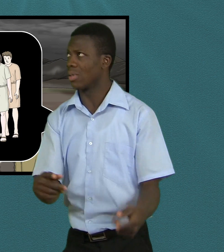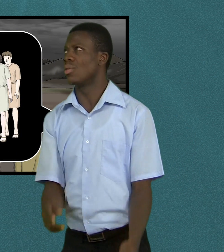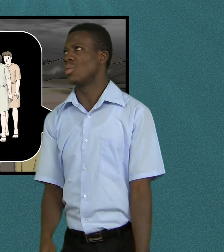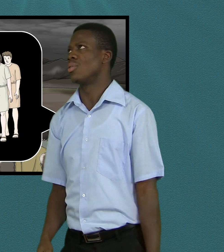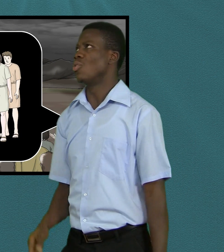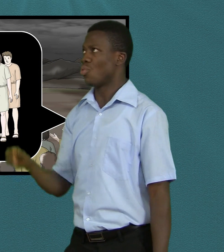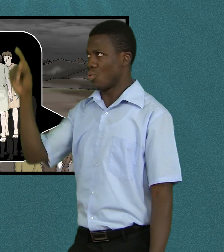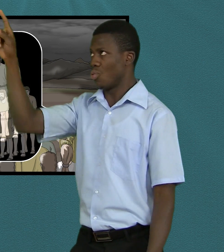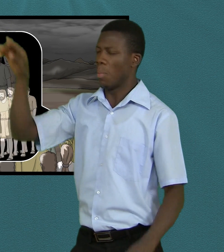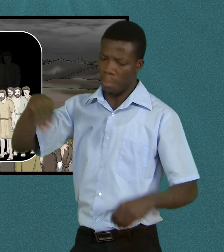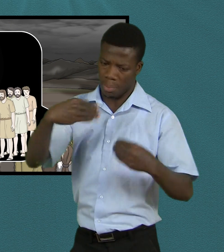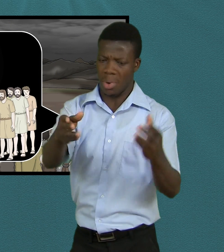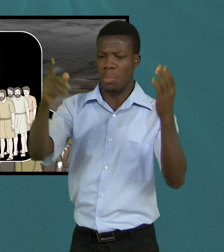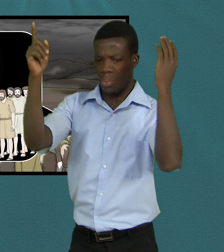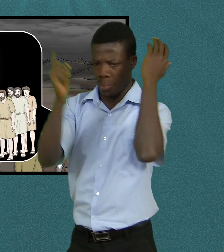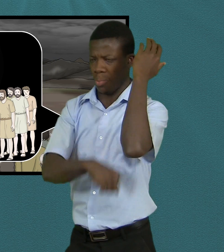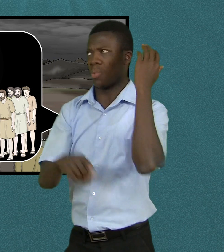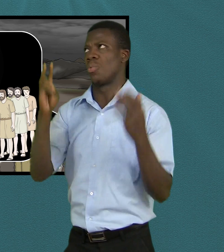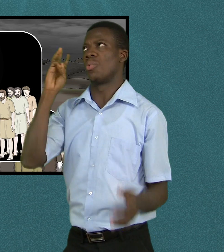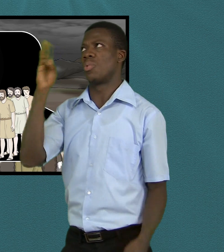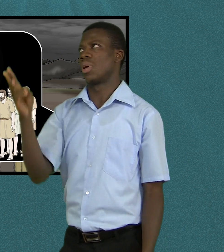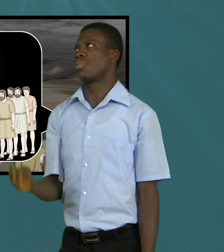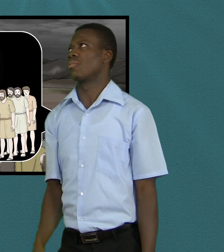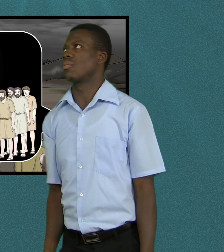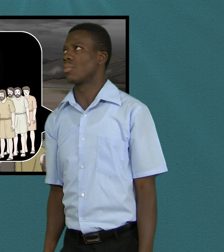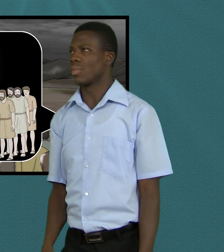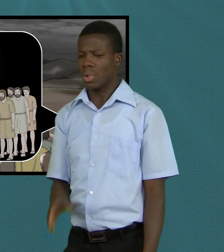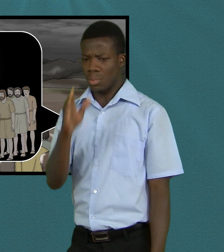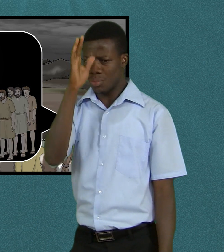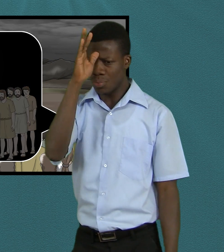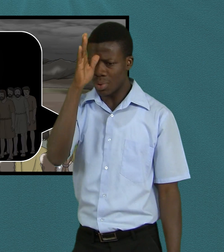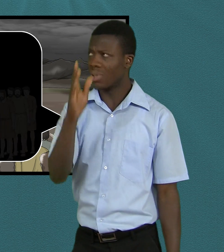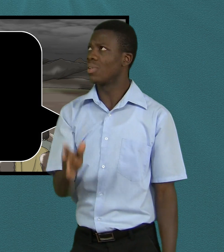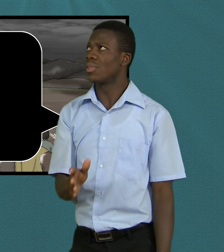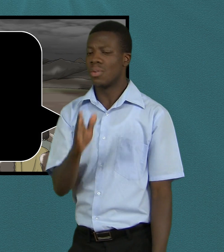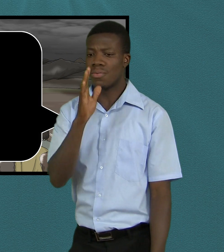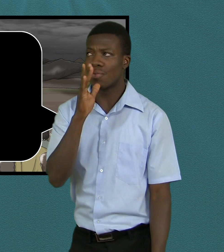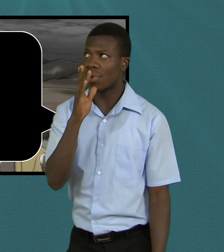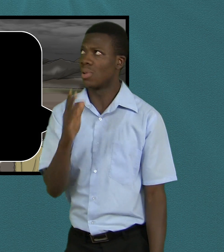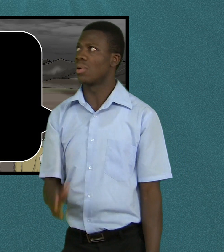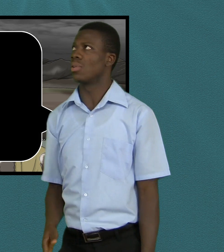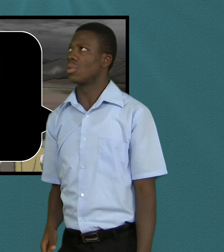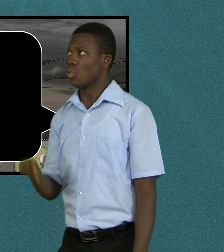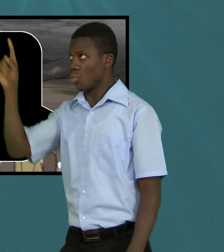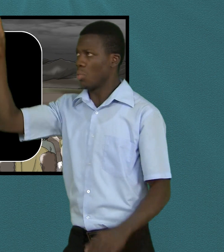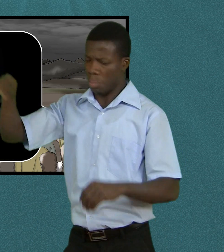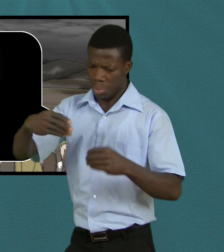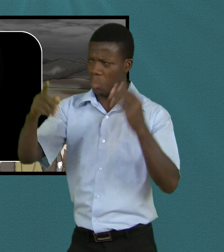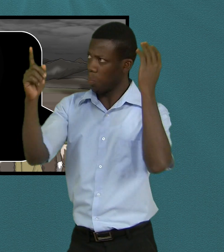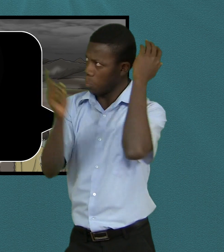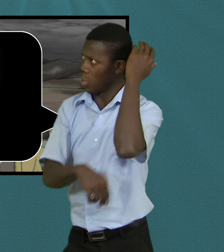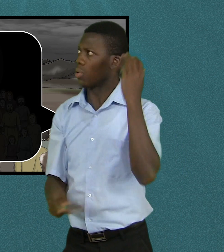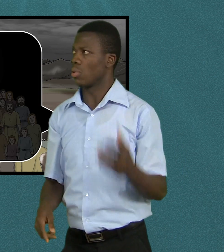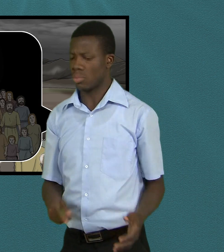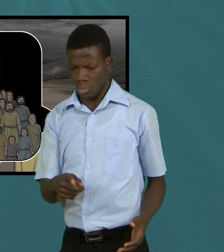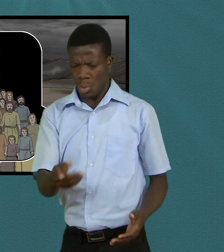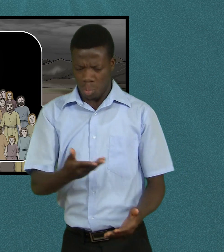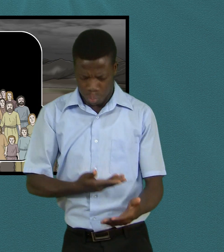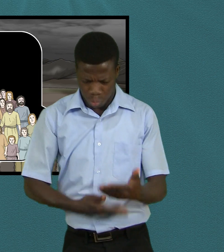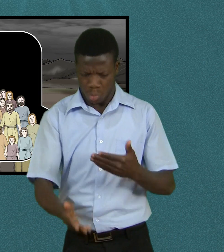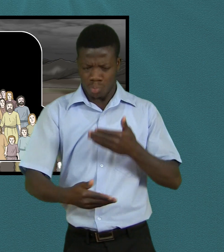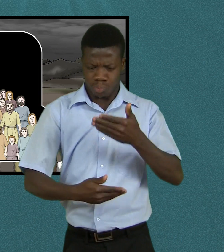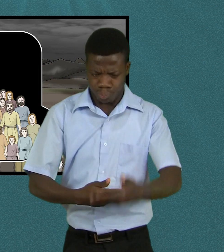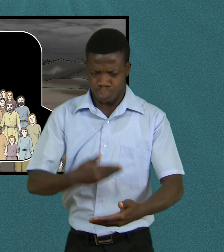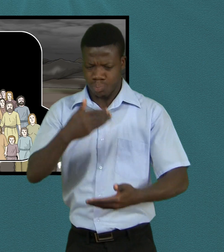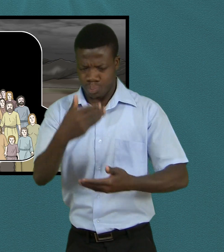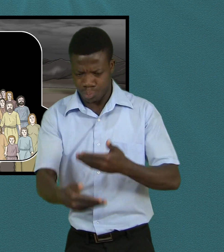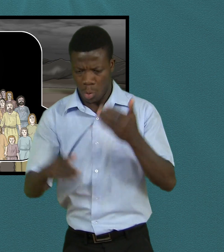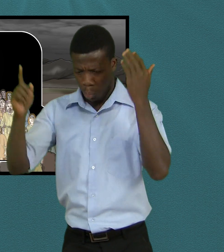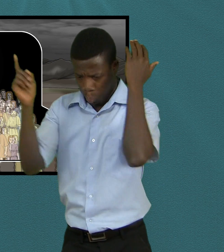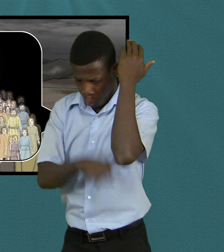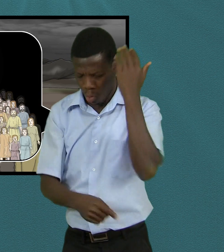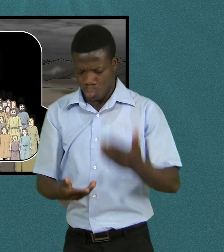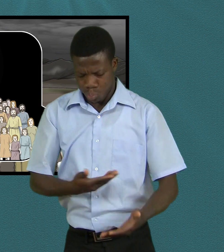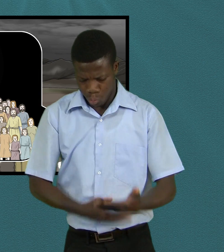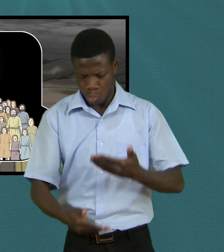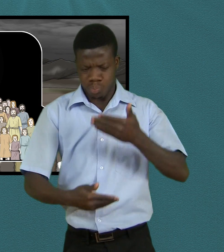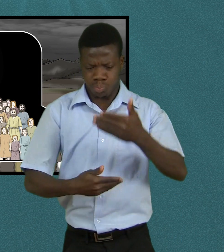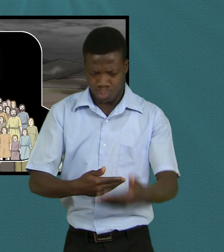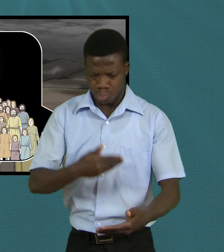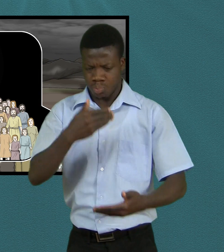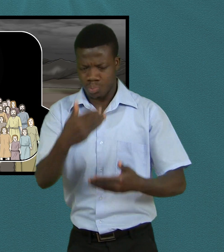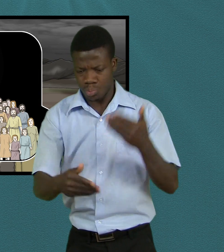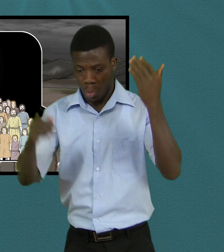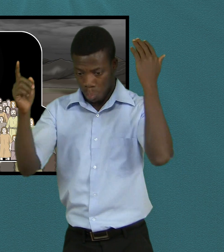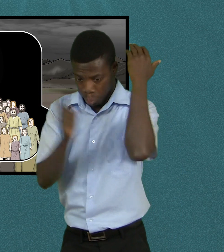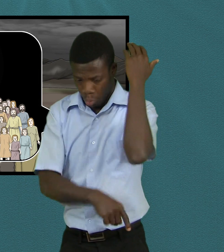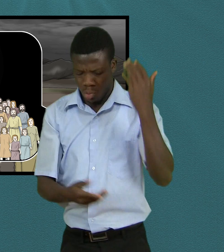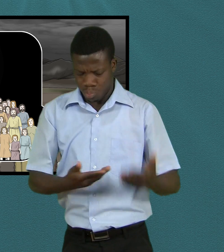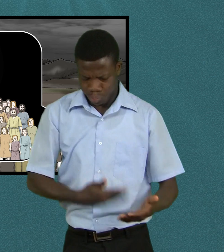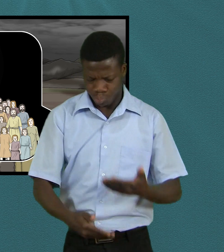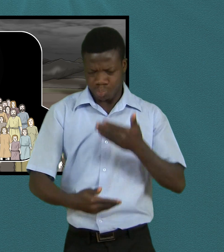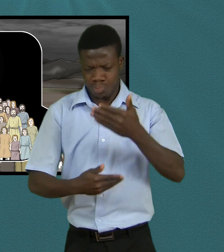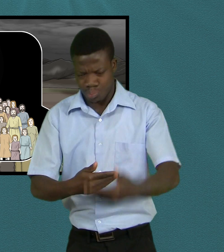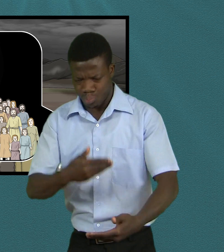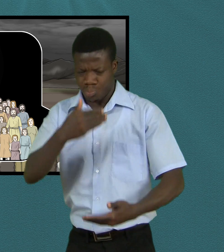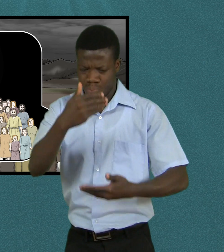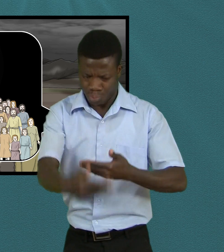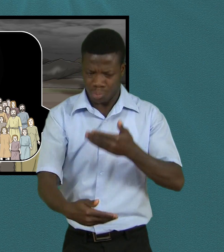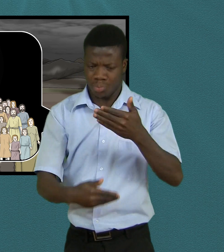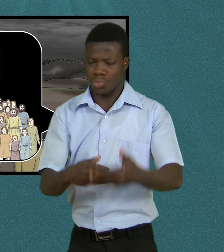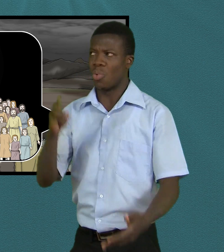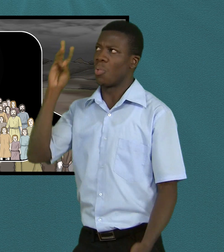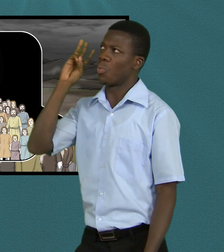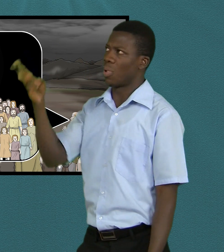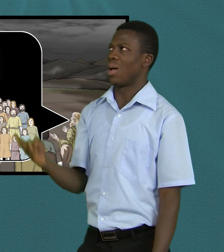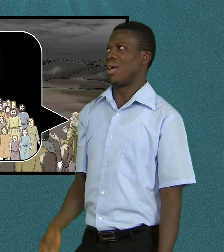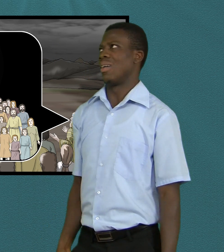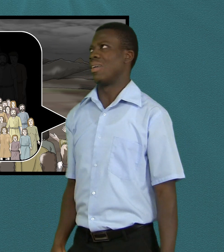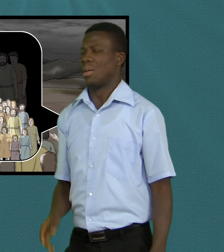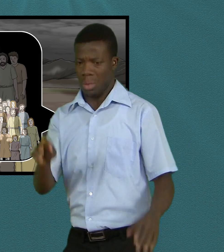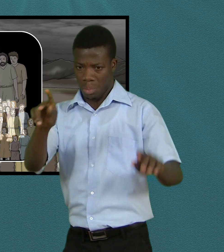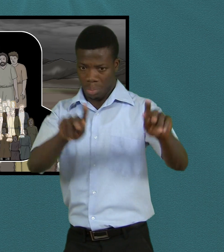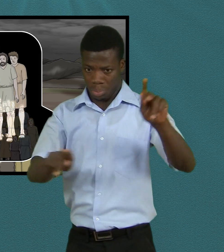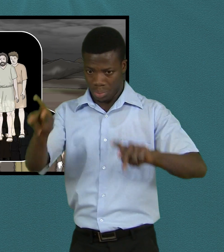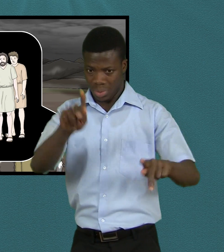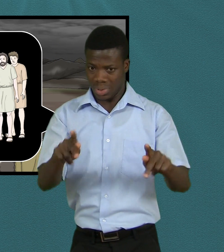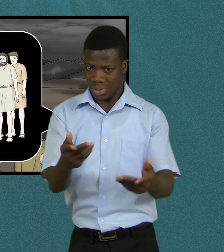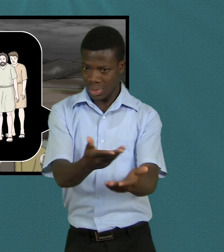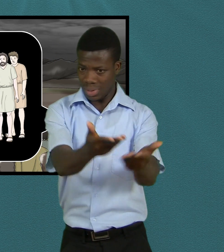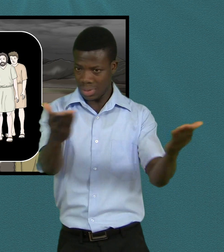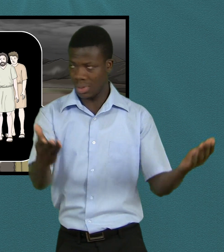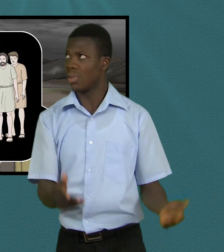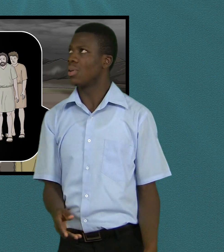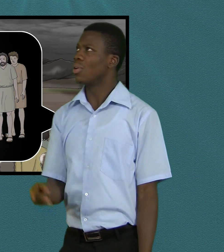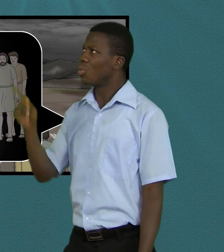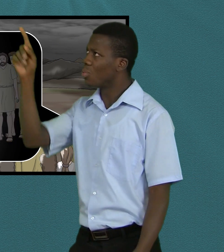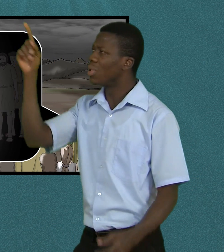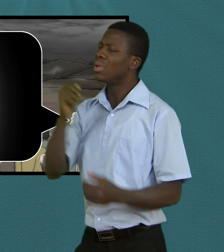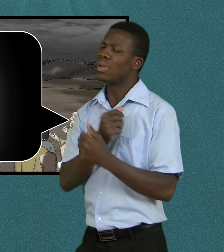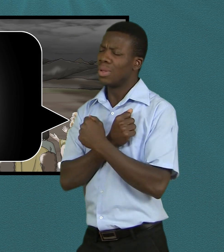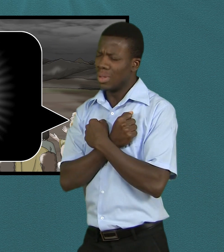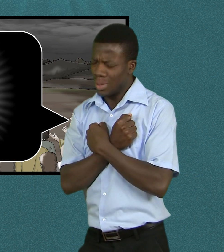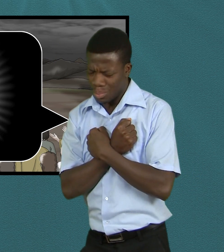He will visit the iniquity of the fathers upon their children to the third and fourth generation.’